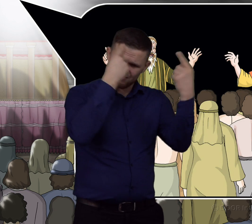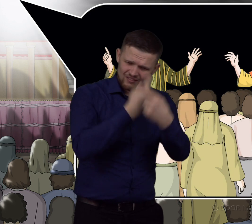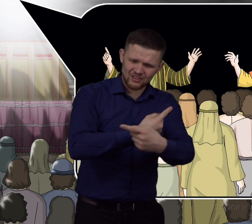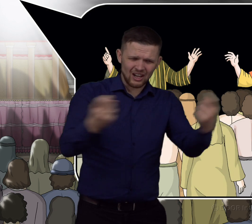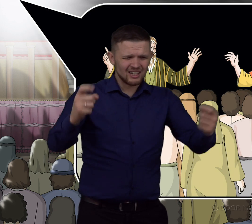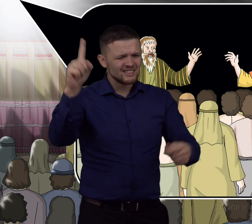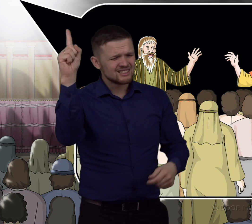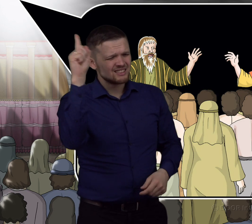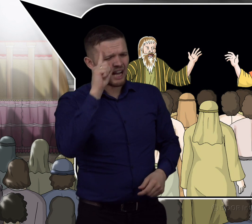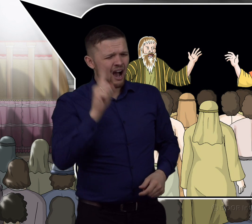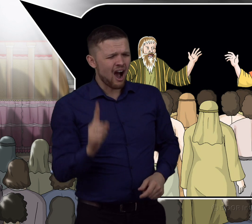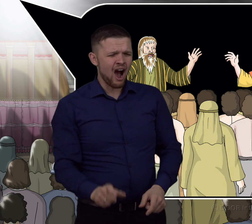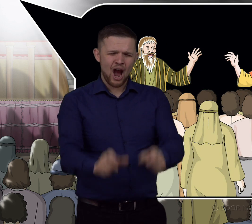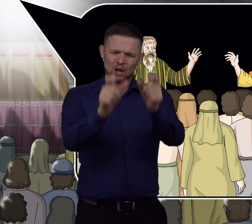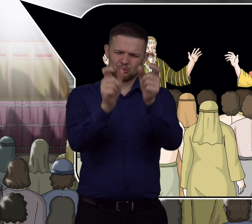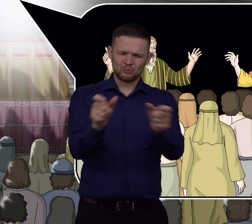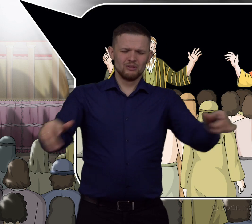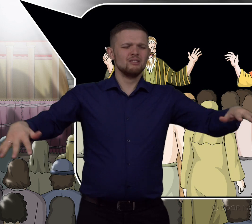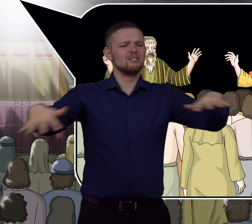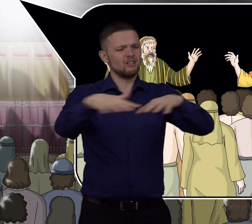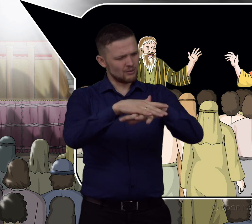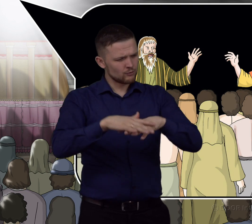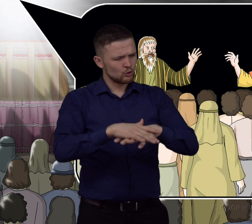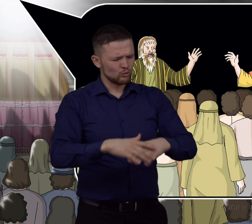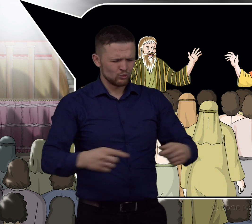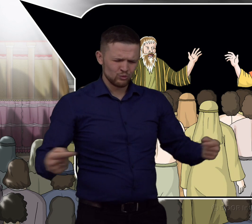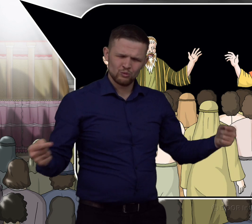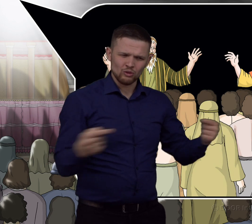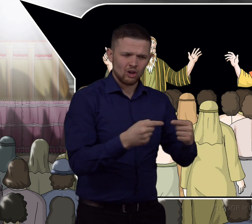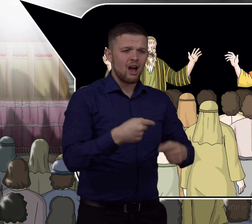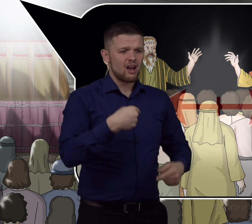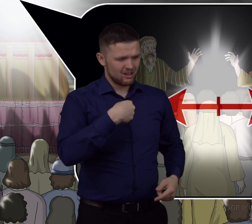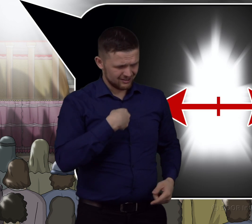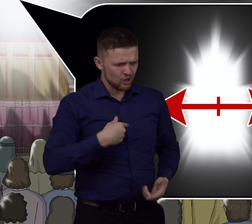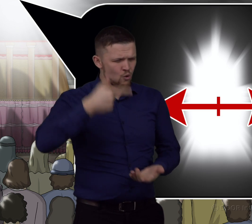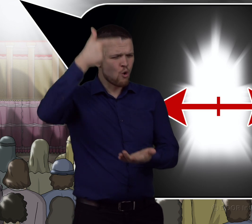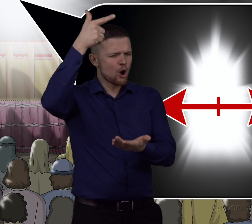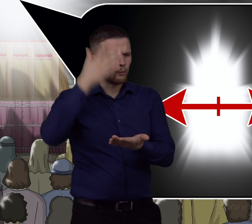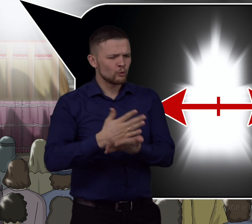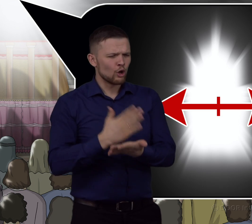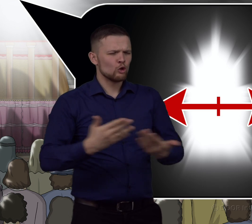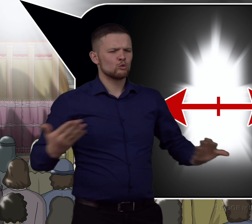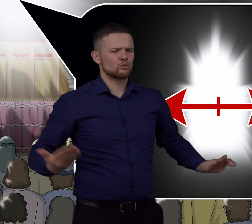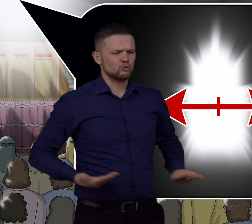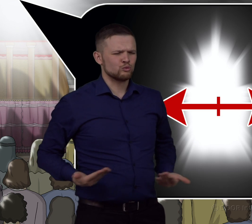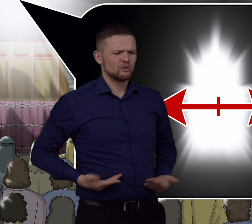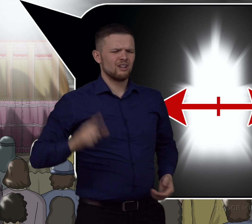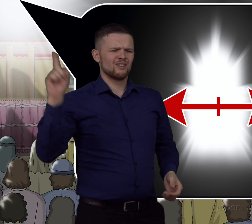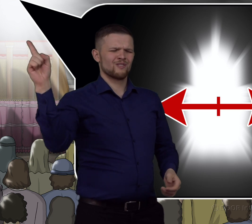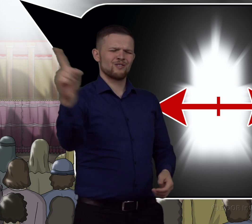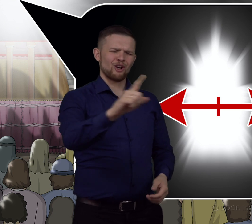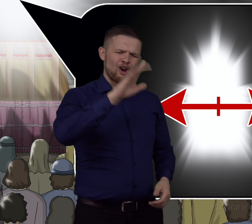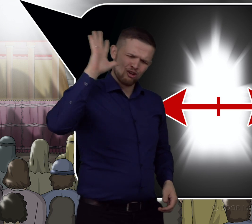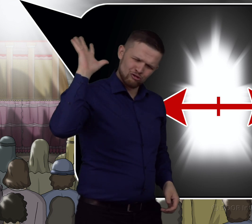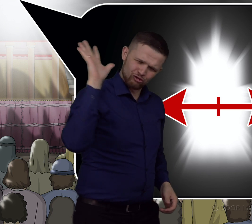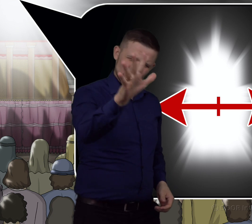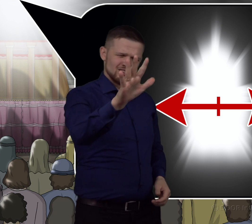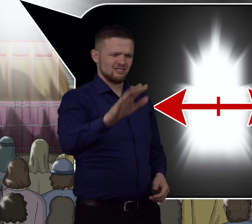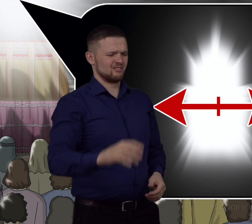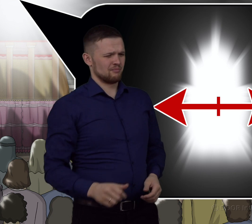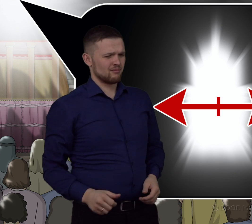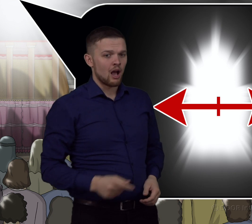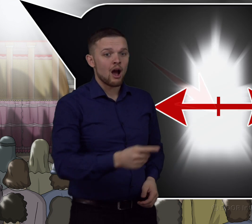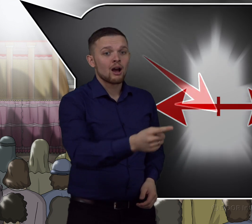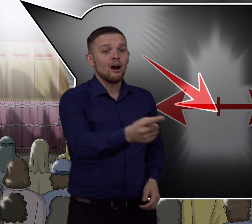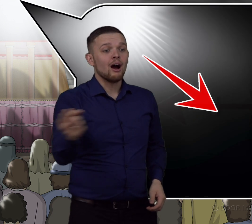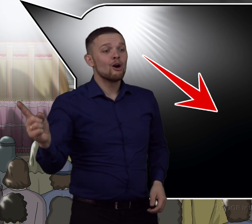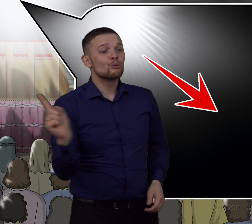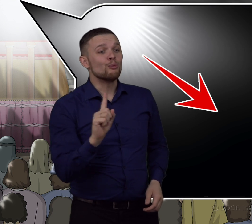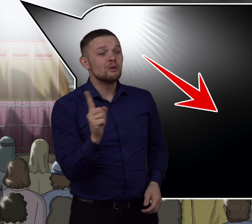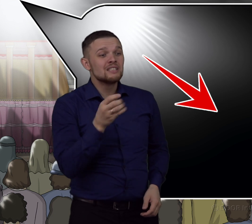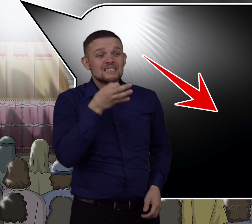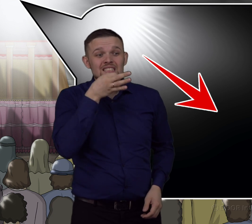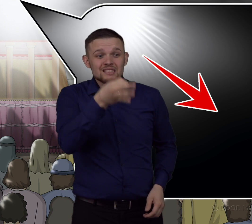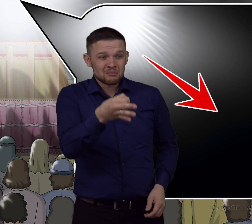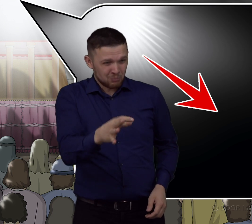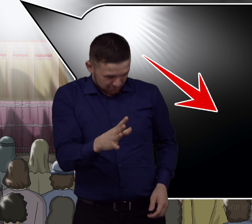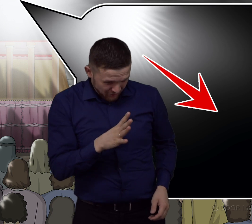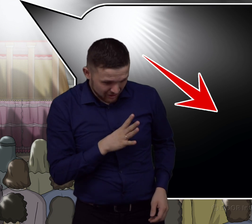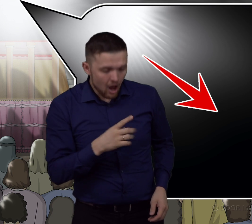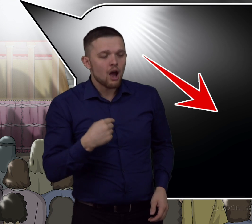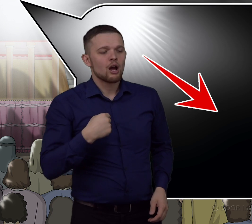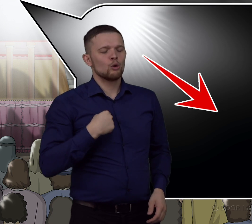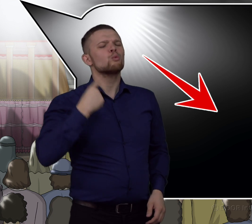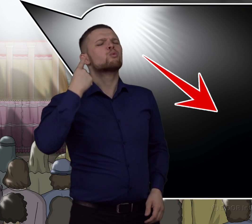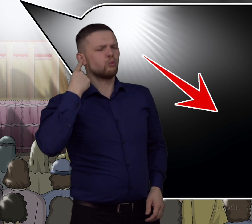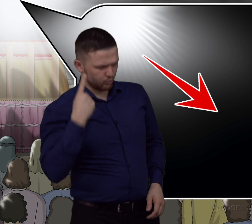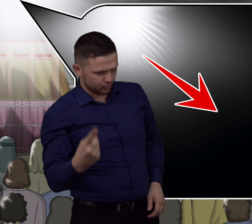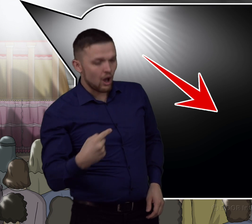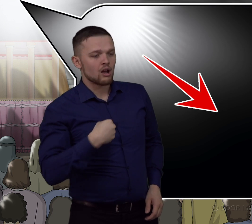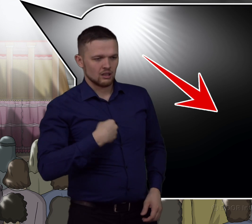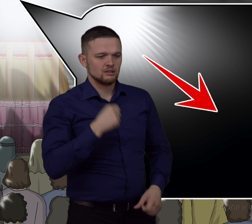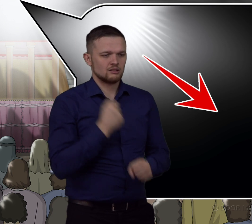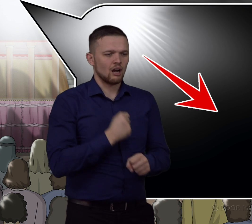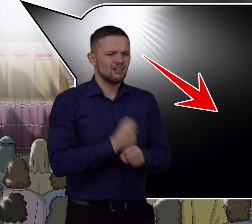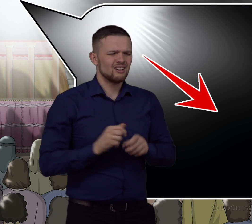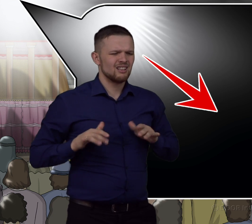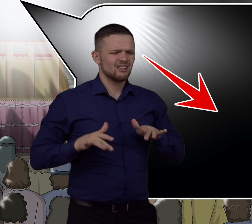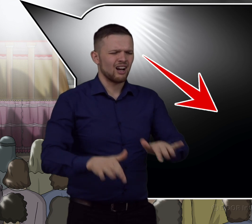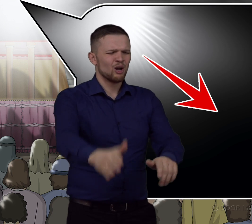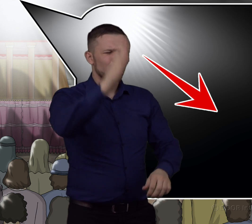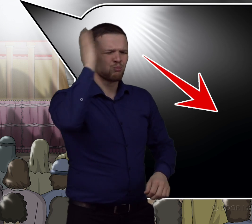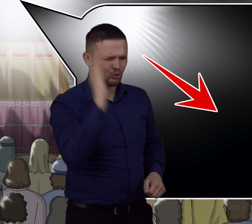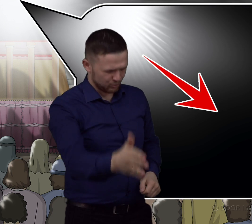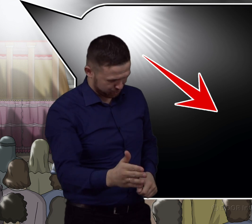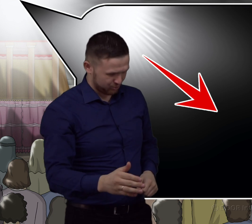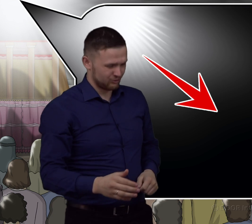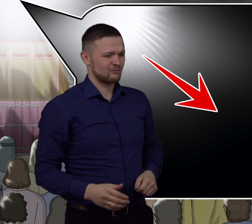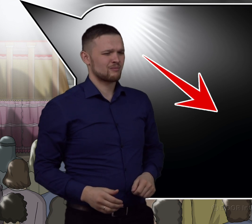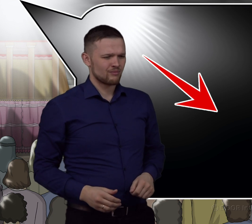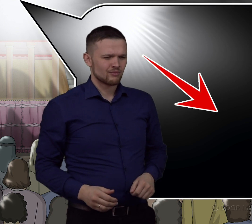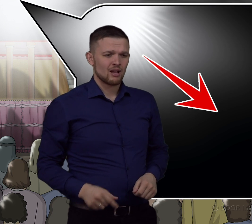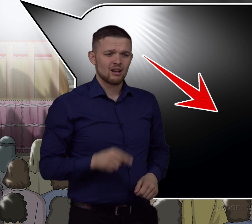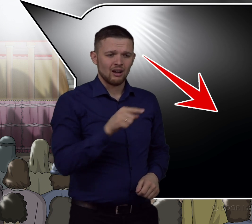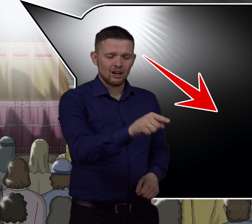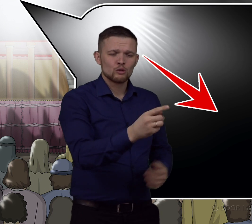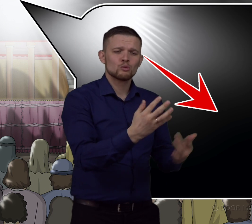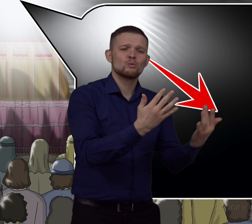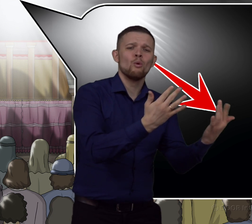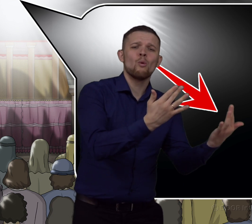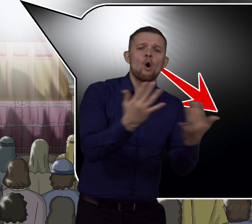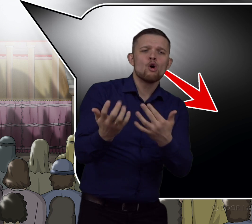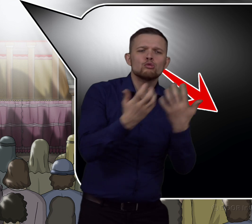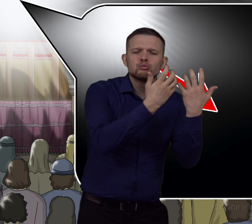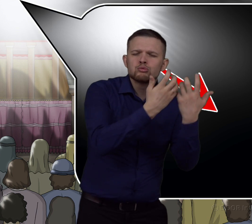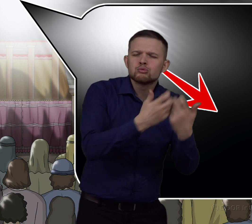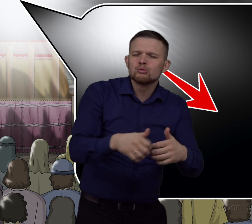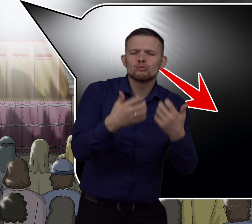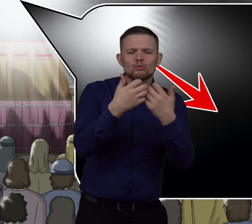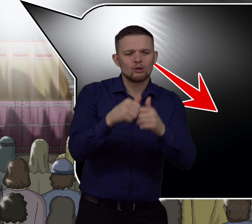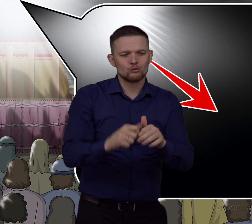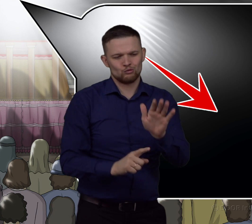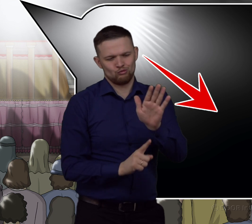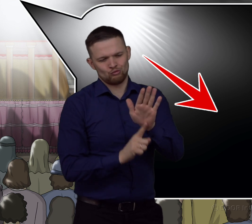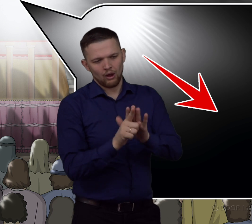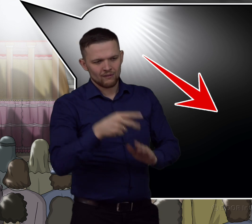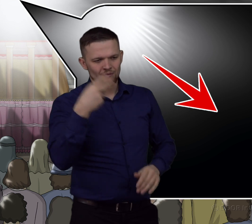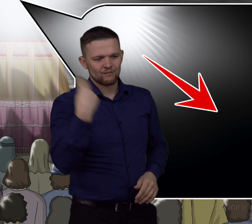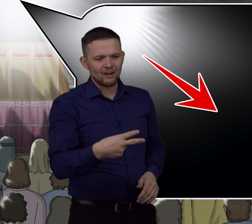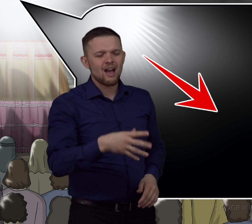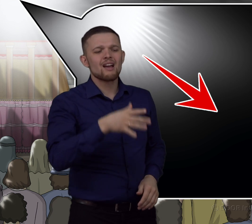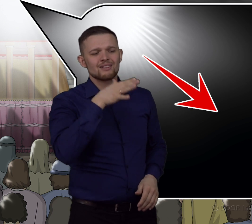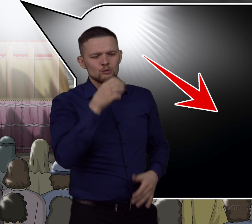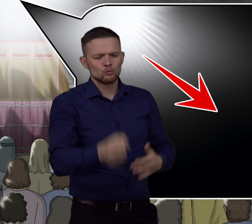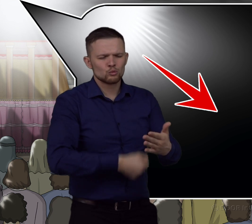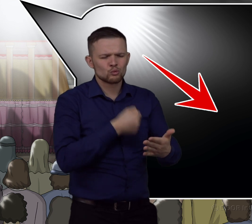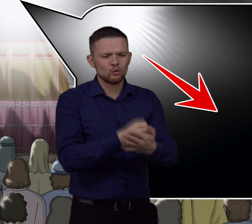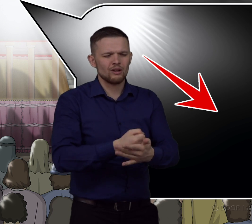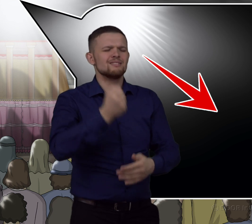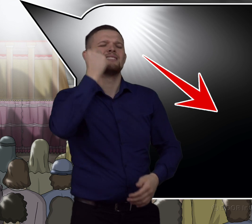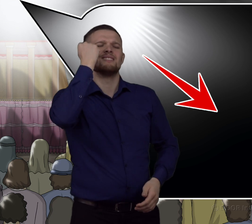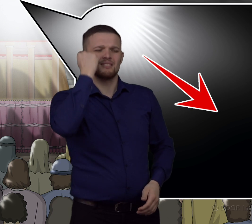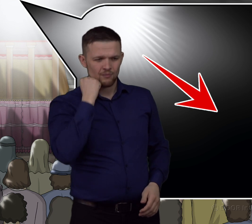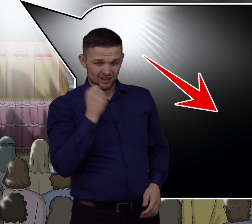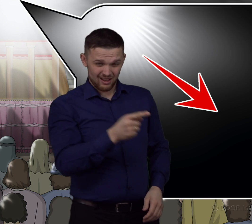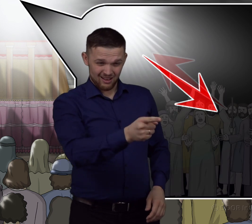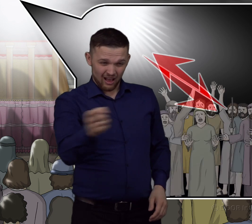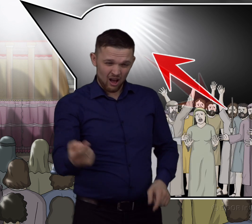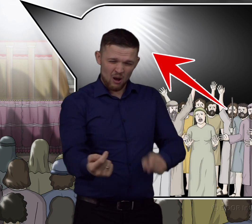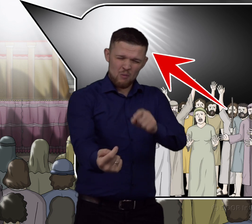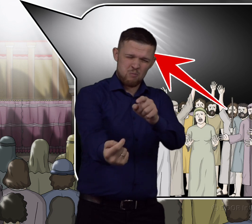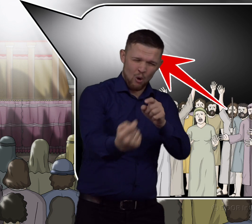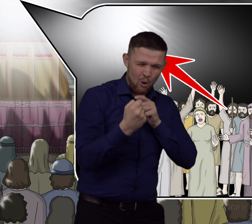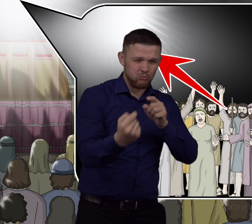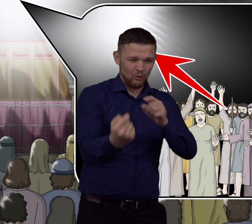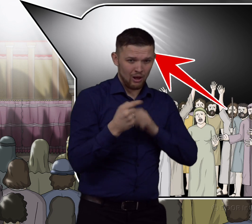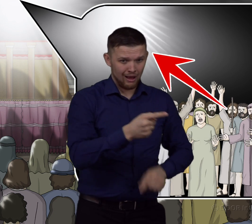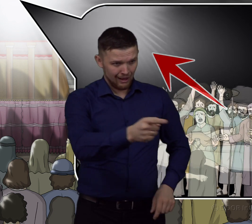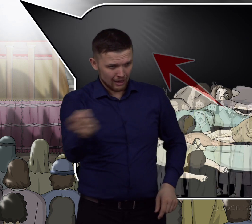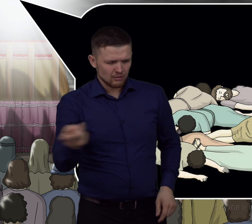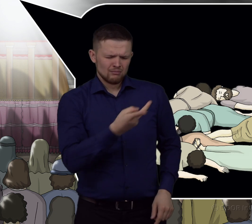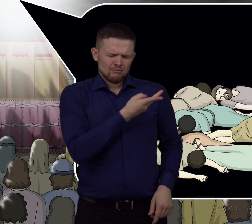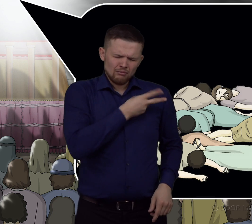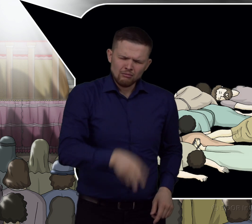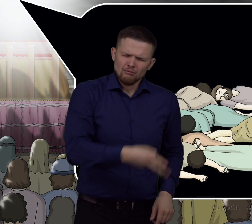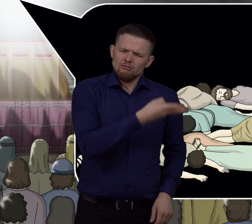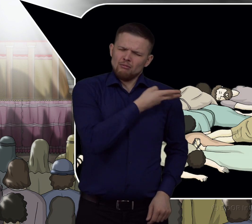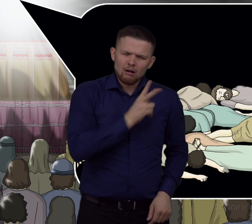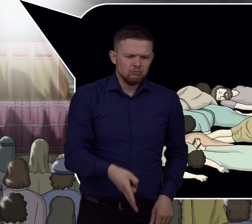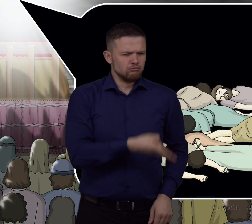So tell them: As surely as I live, declares the LORD, I will do to you exactly as I heard you say.